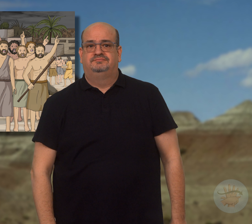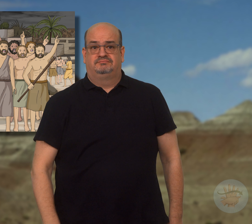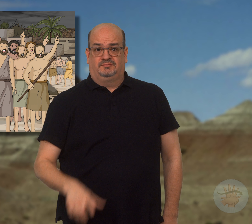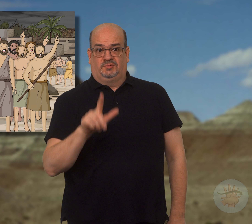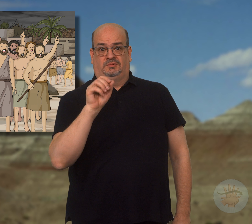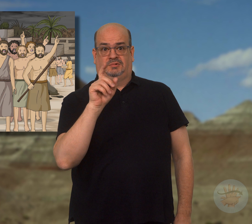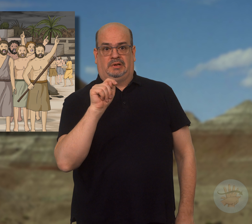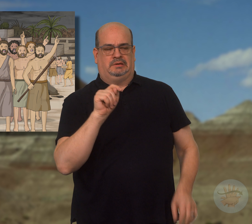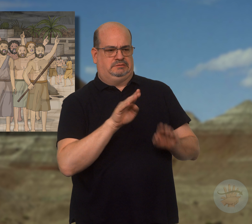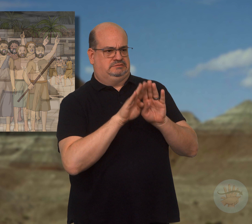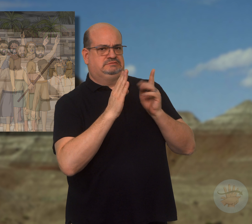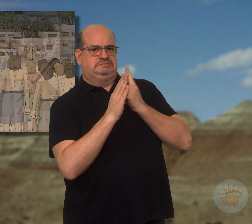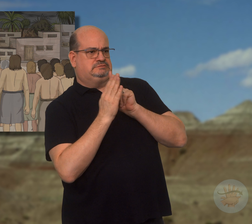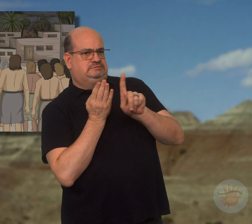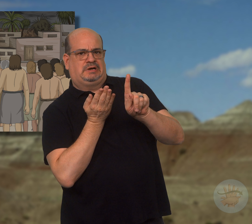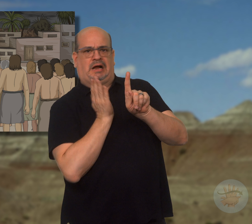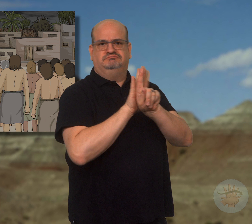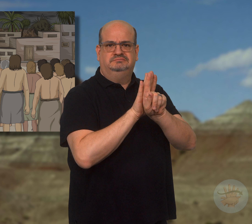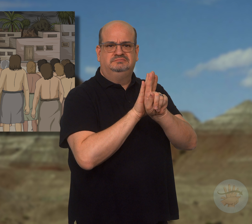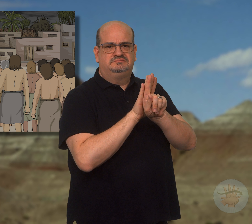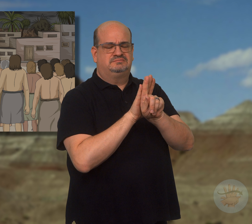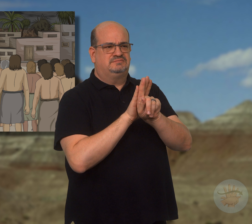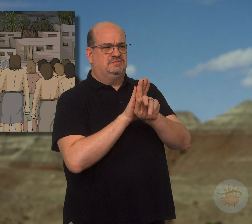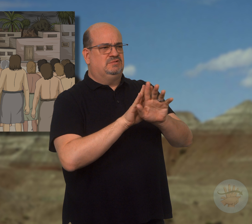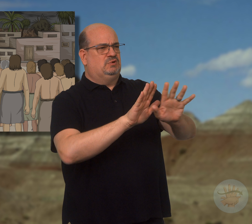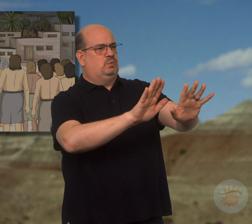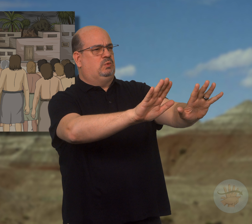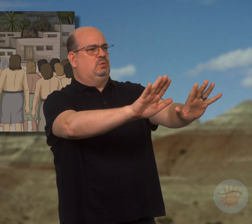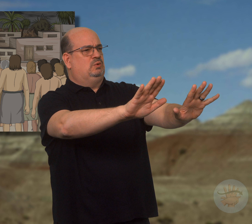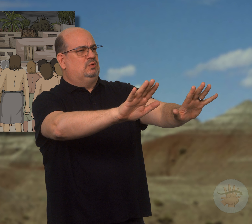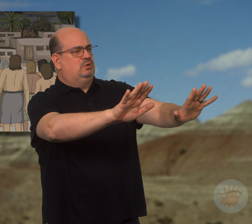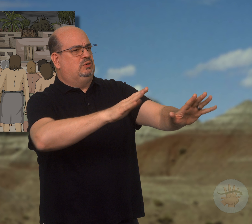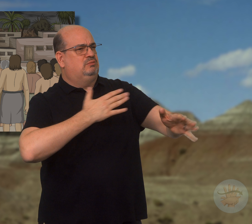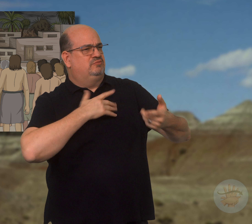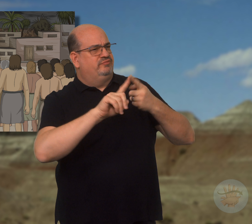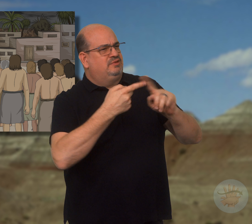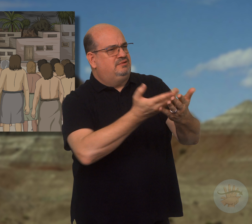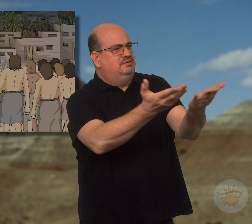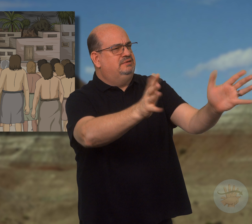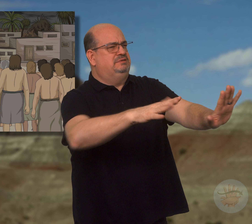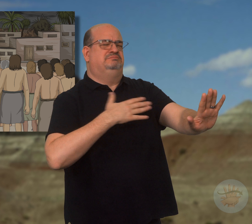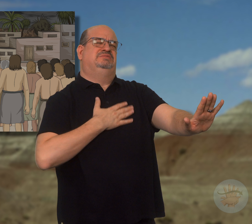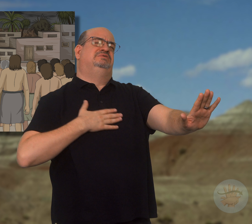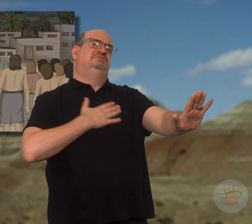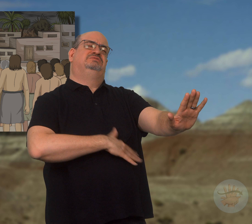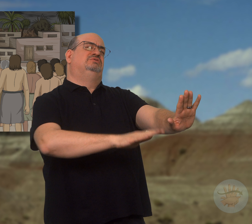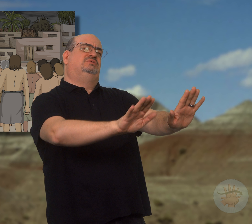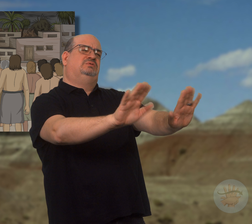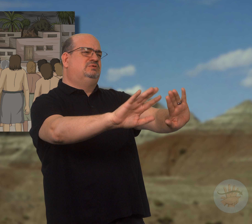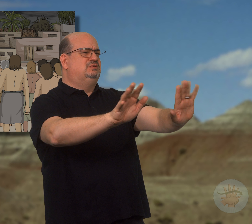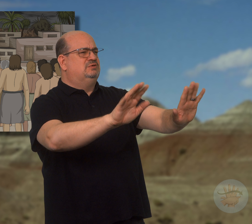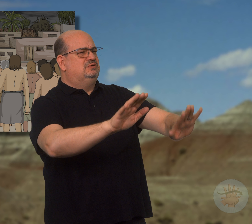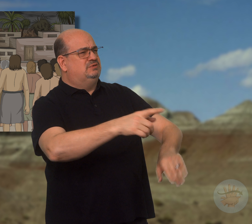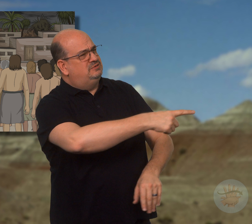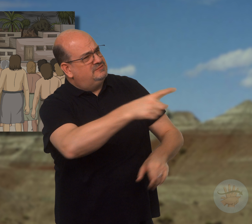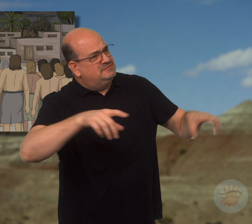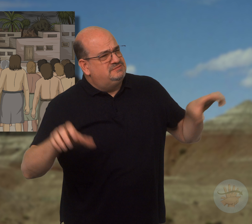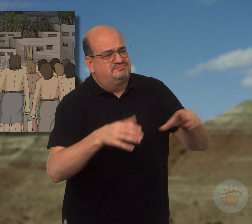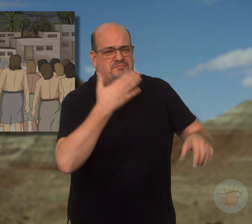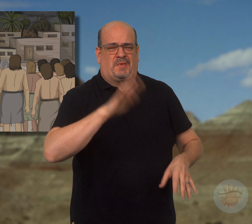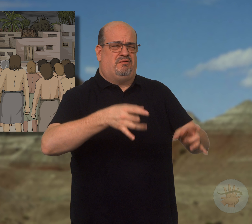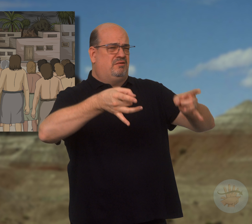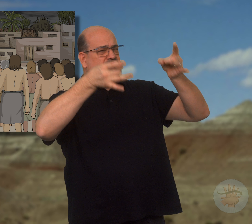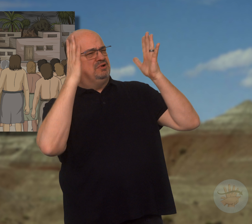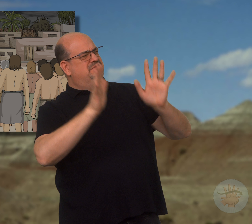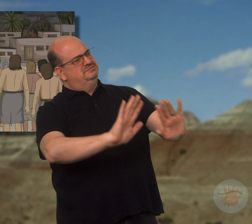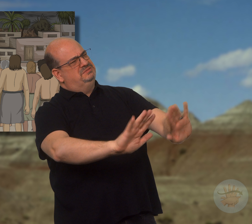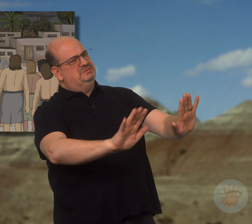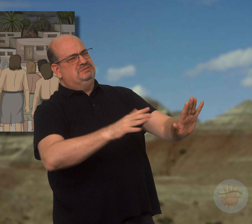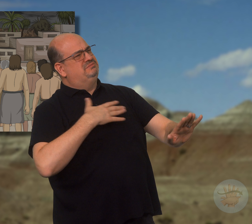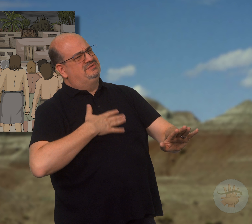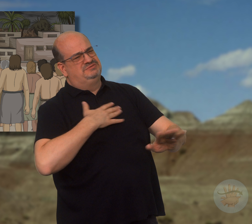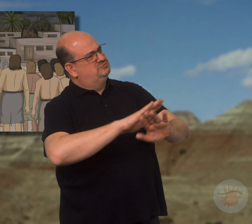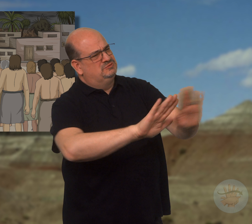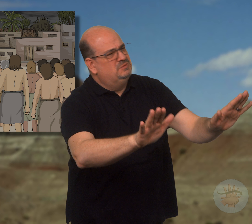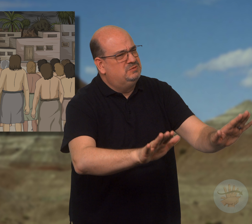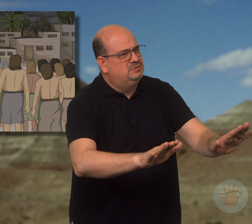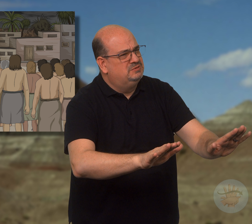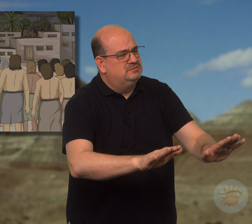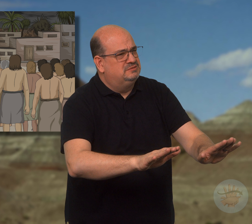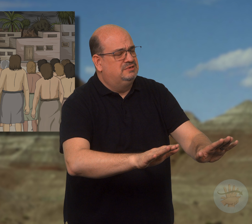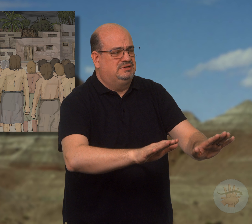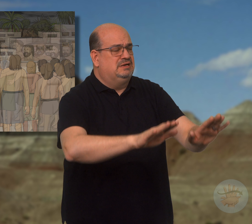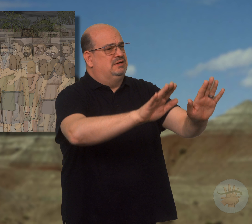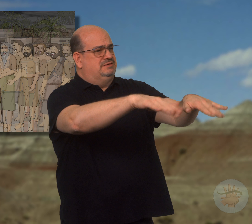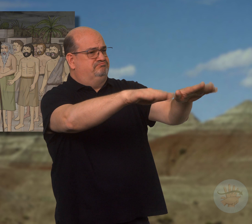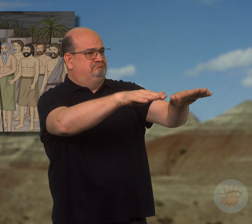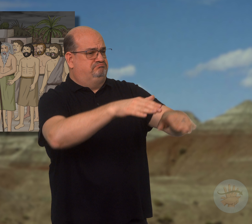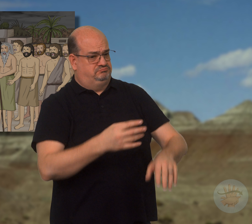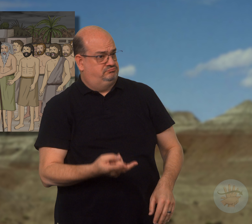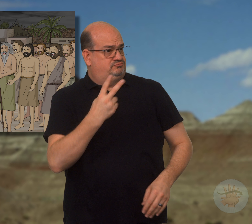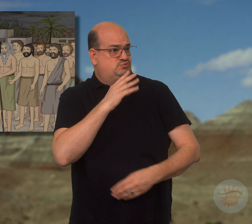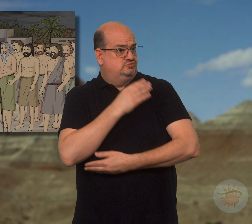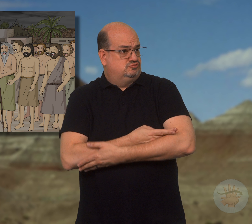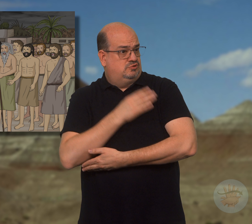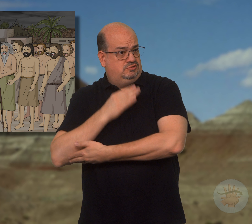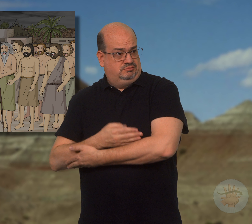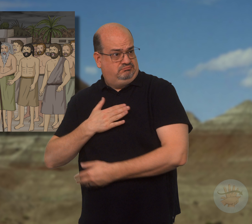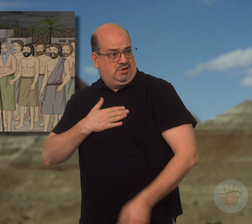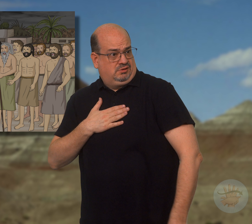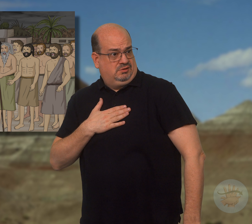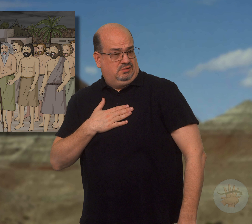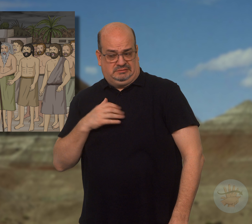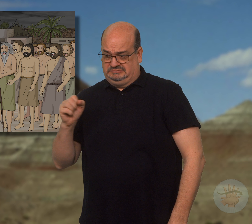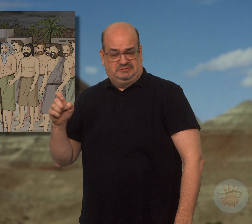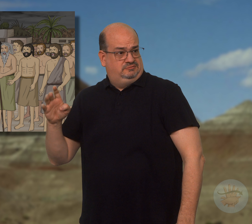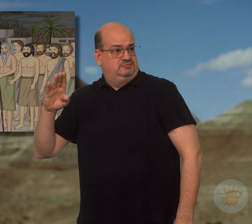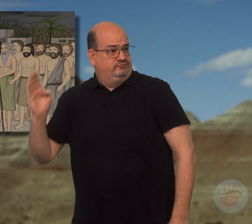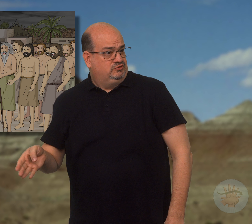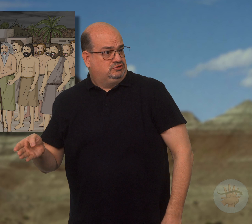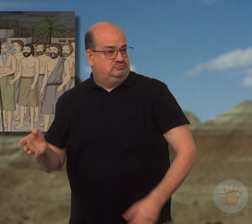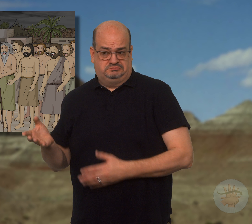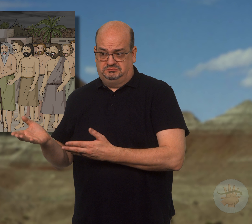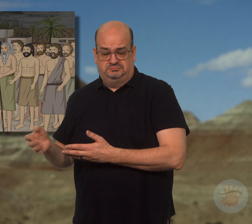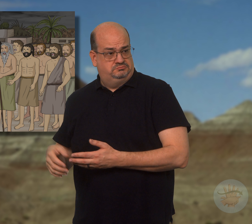Lot went outside to meet them, shutting the door behind him. “Please, my brothers,” he pleaded, “don’t do such a wicked thing!